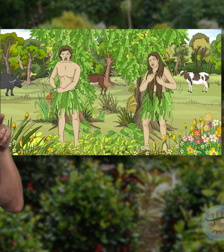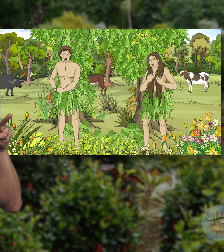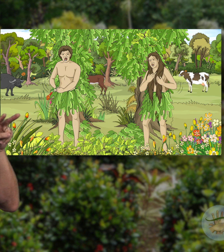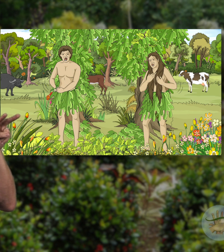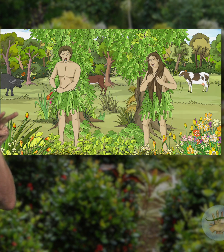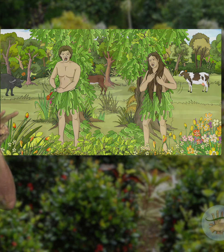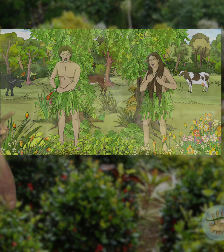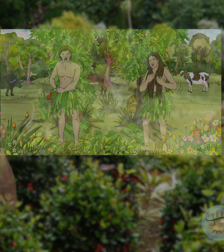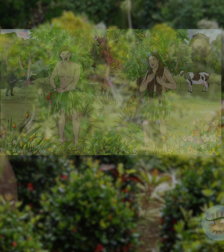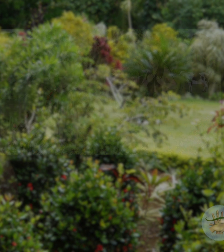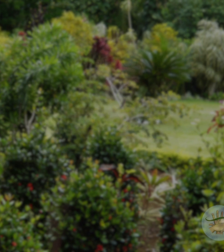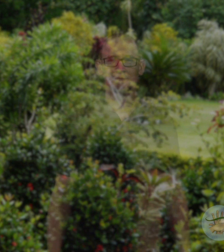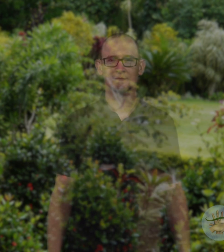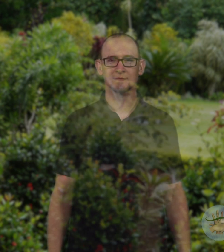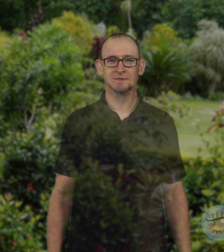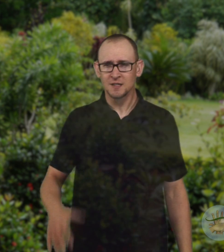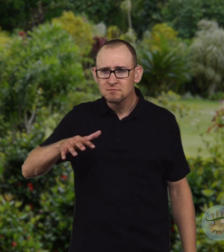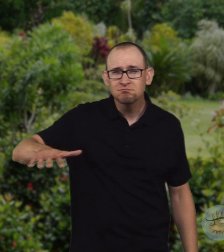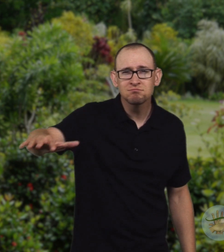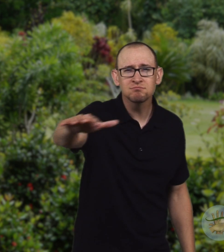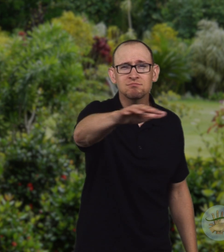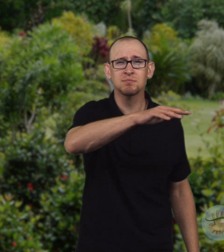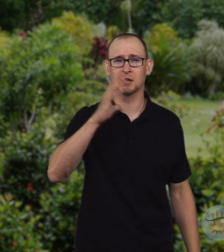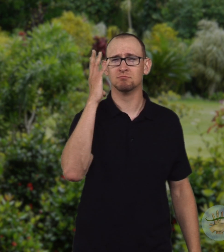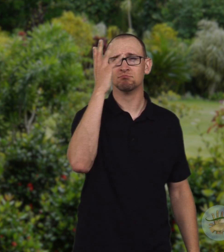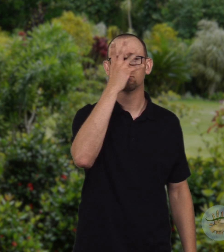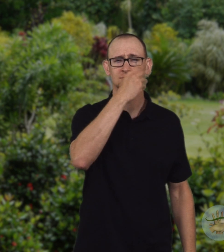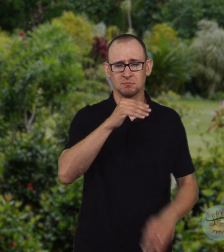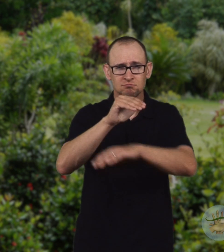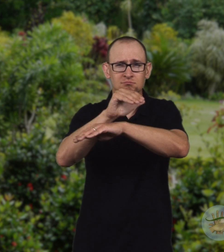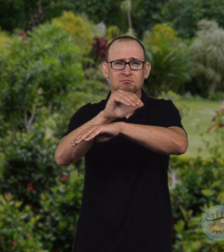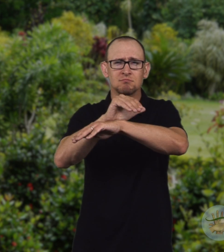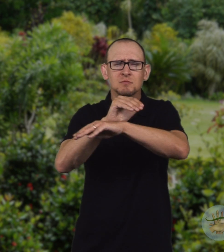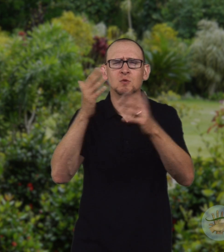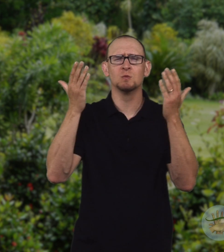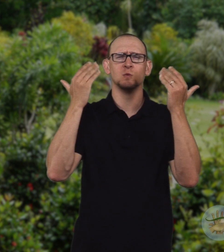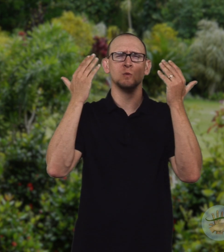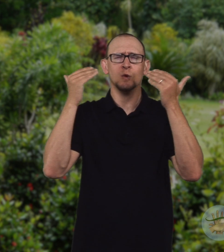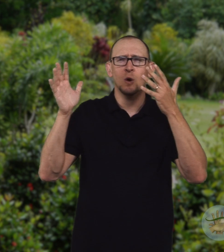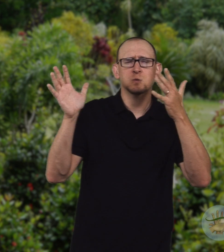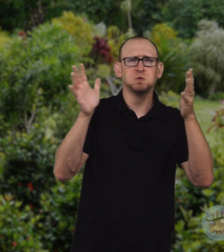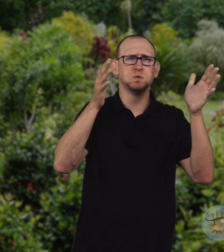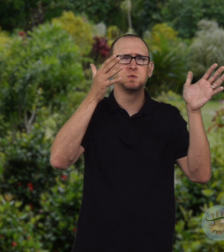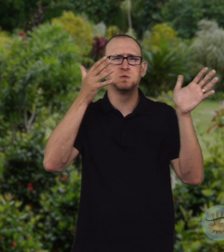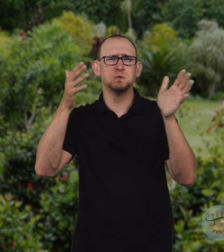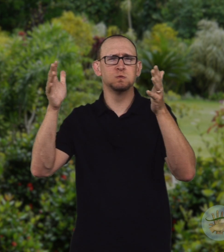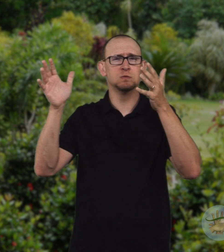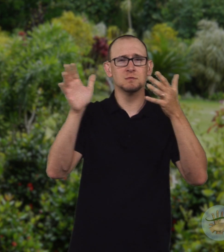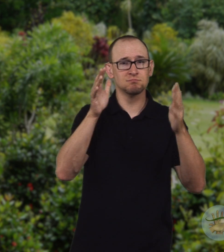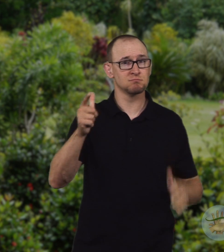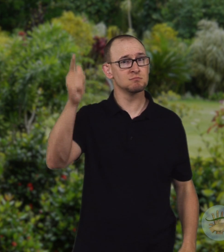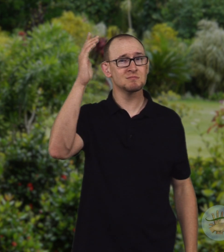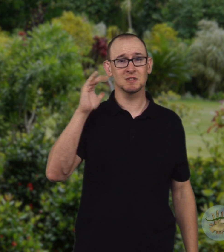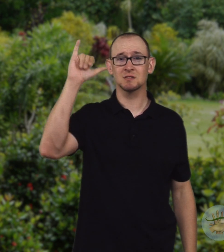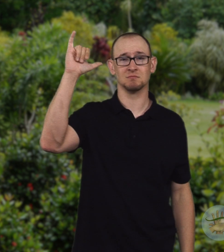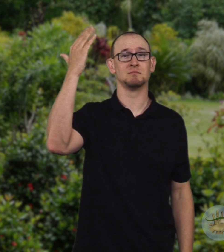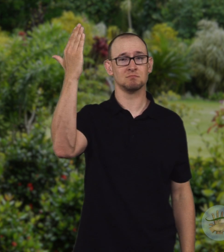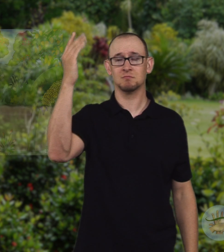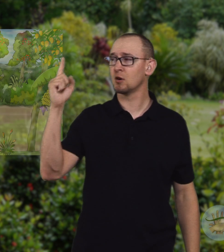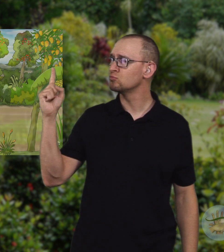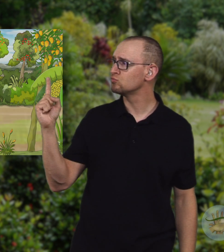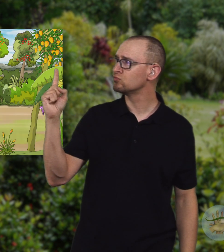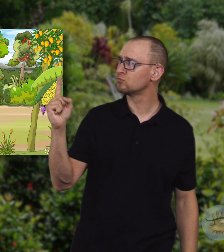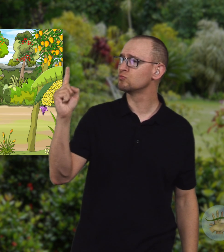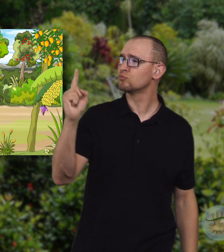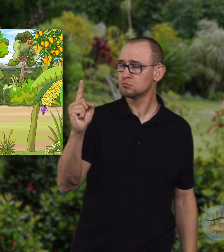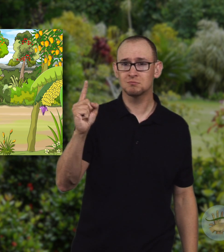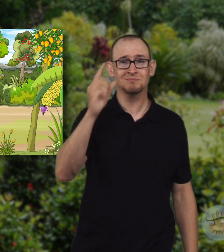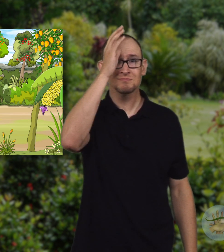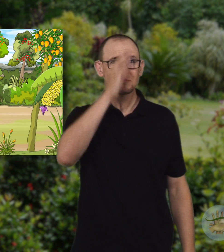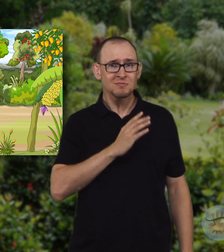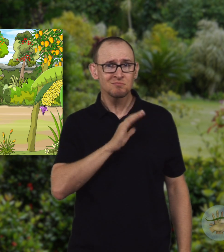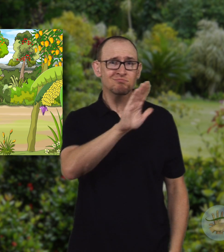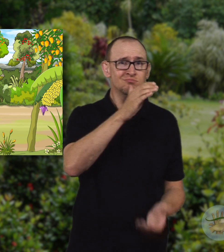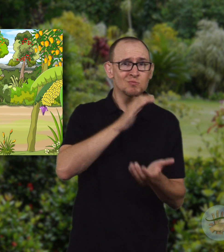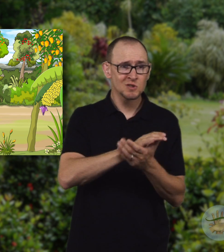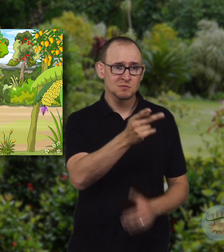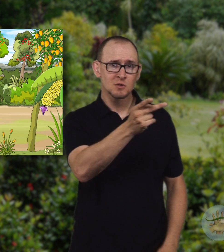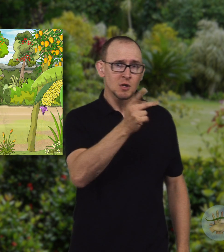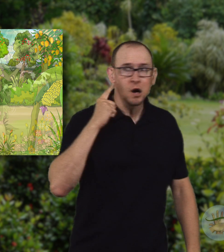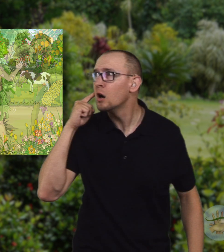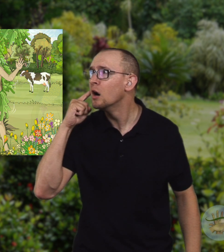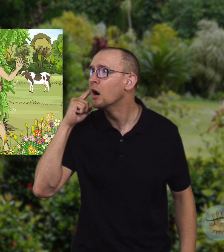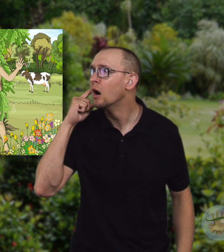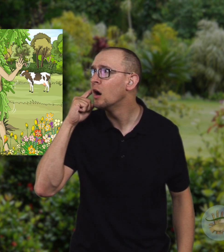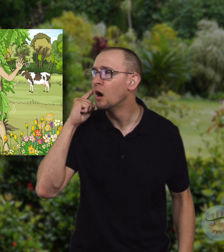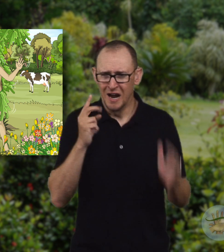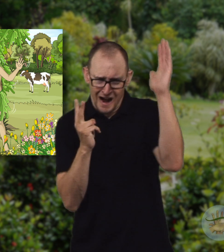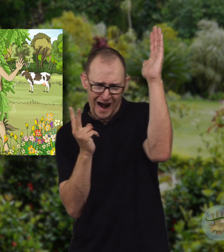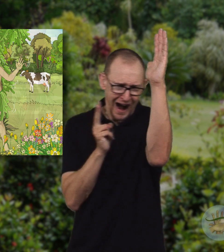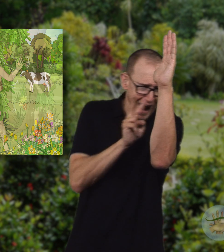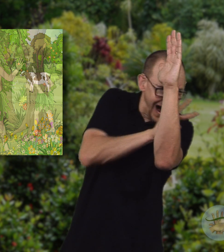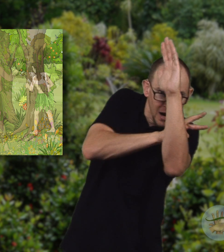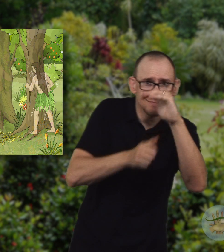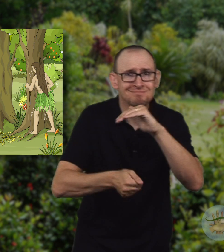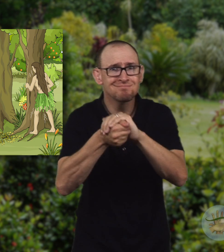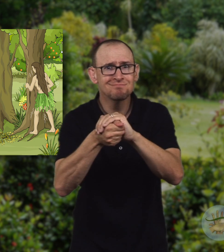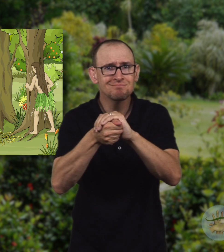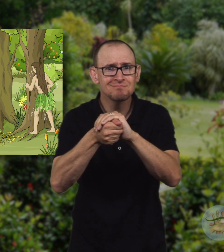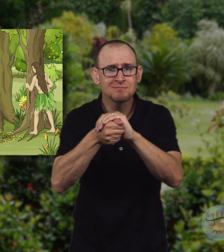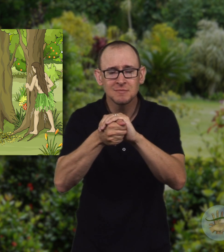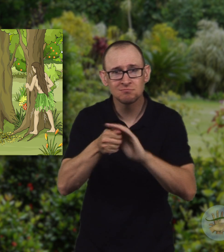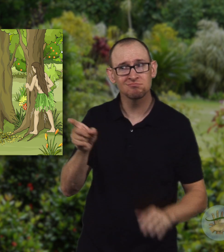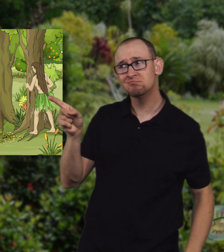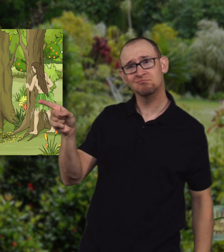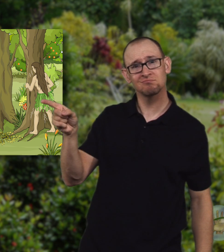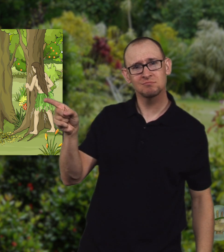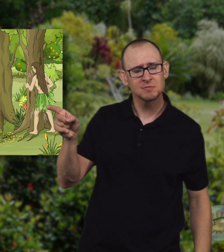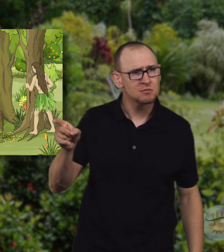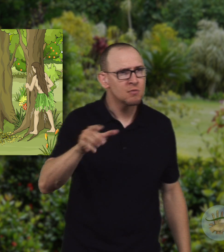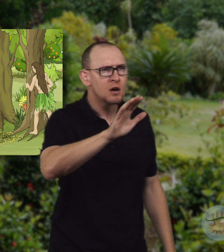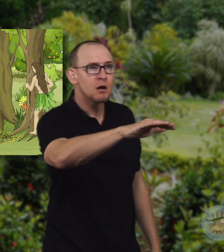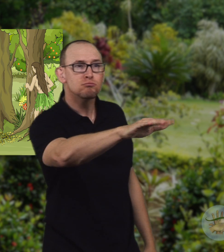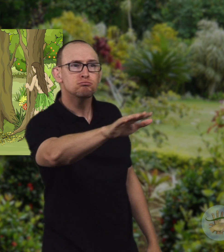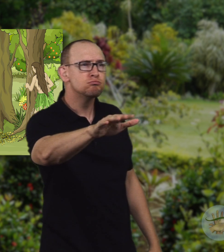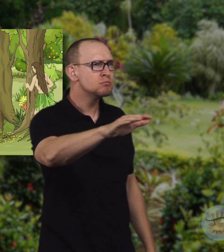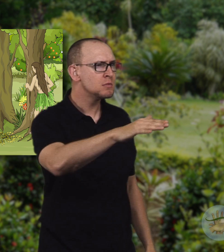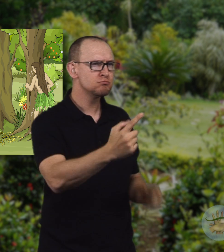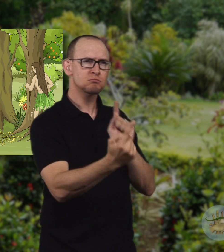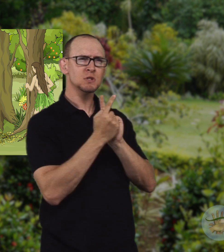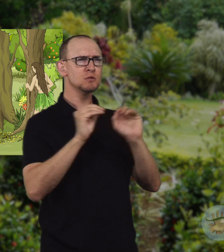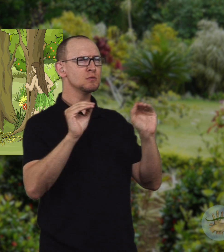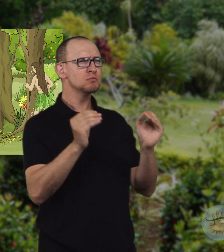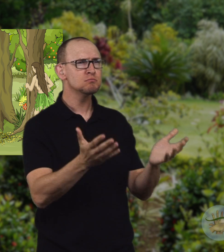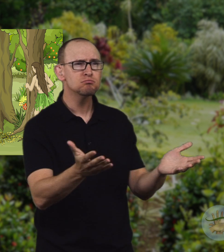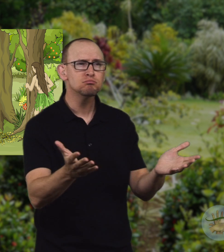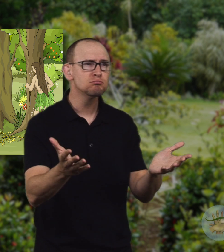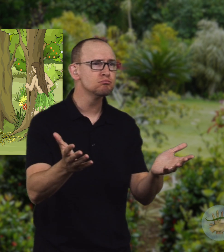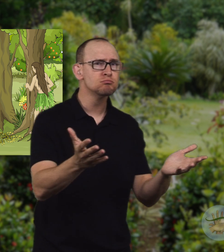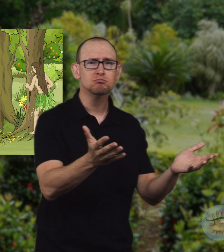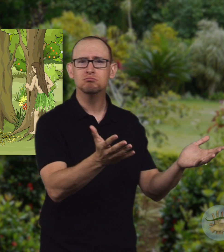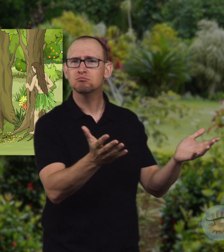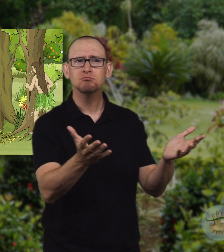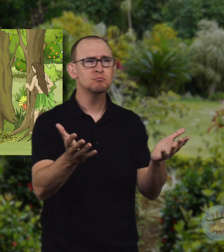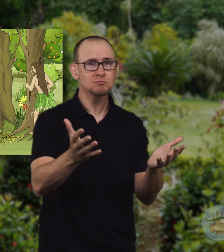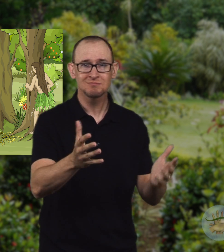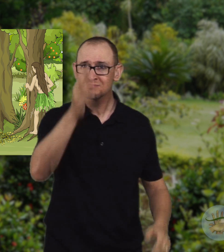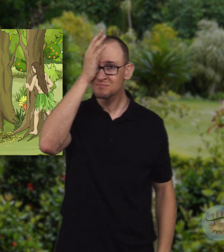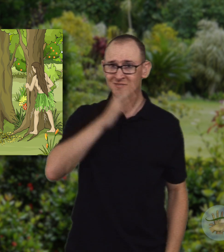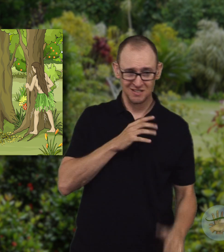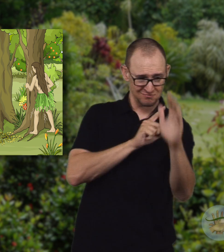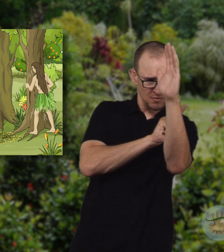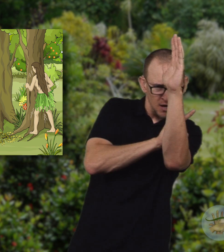Then the man and his wife heard the voice of the LORD God walking in the garden in the breeze of the day, and they hid themselves from the presence of the LORD God among the trees of the garden.